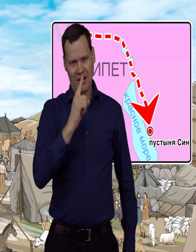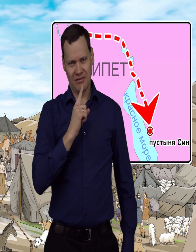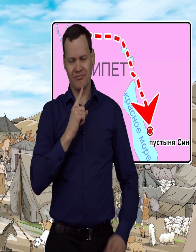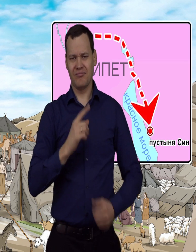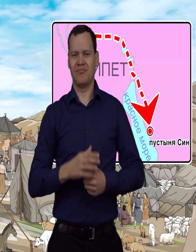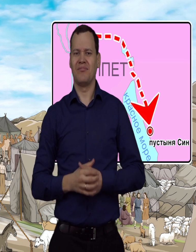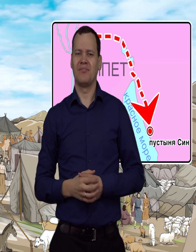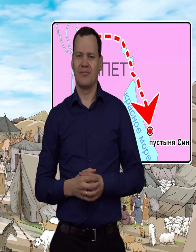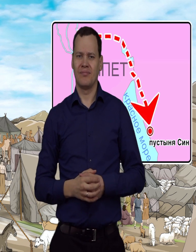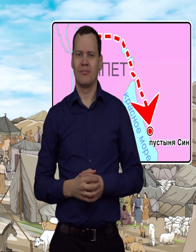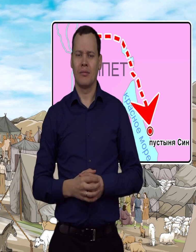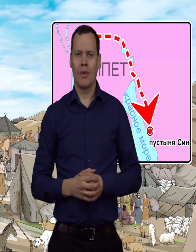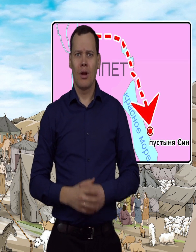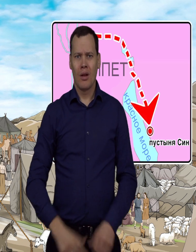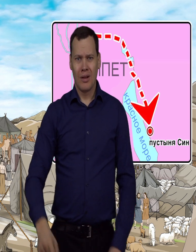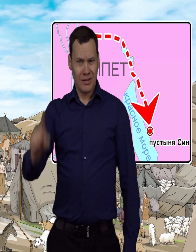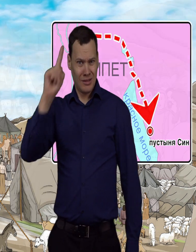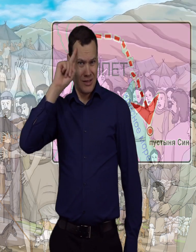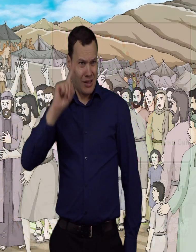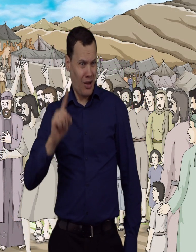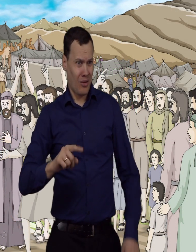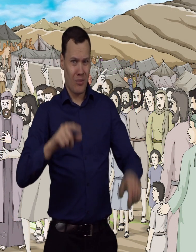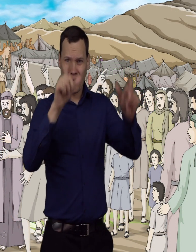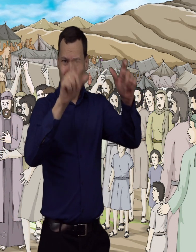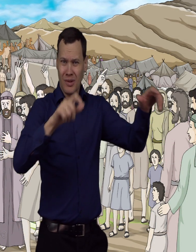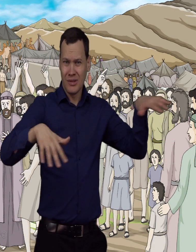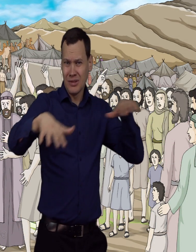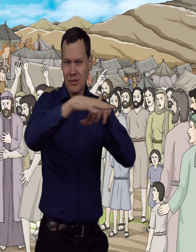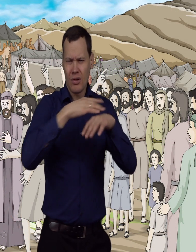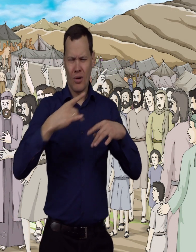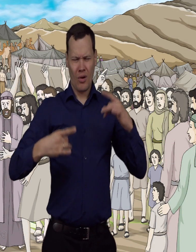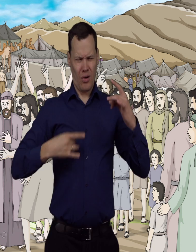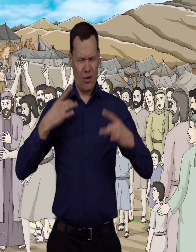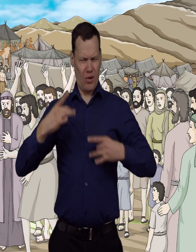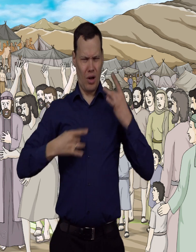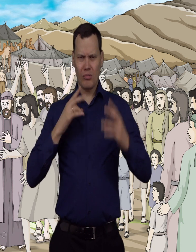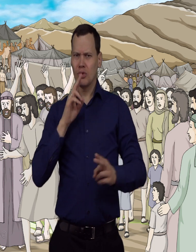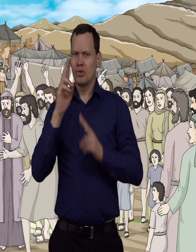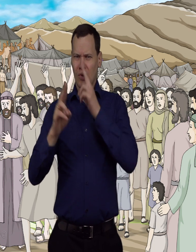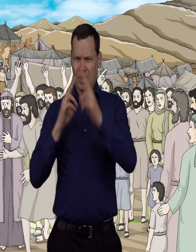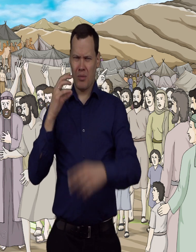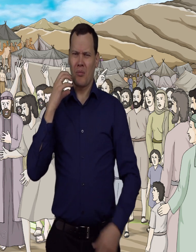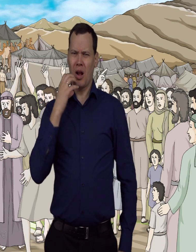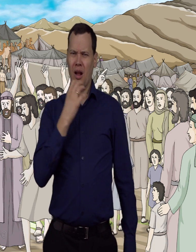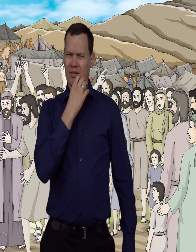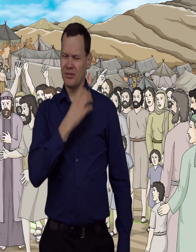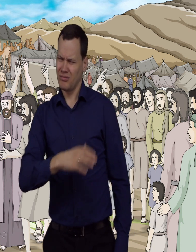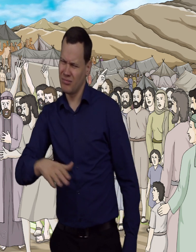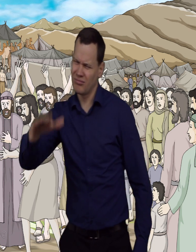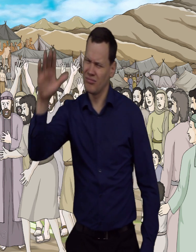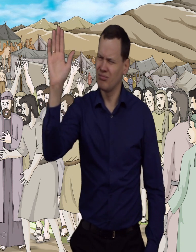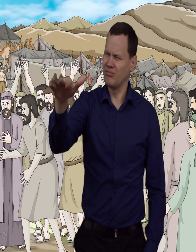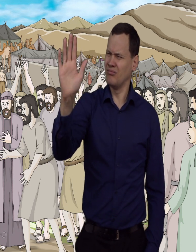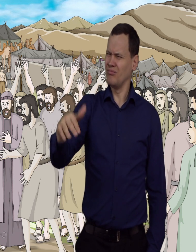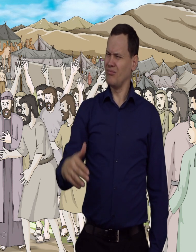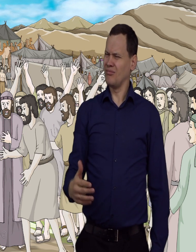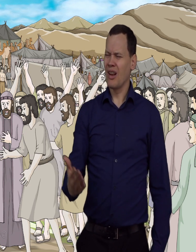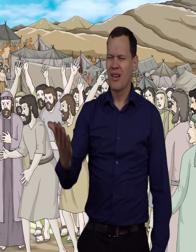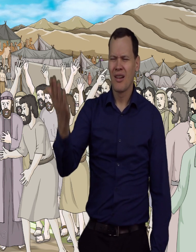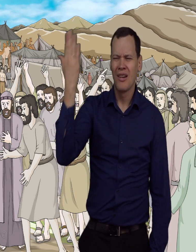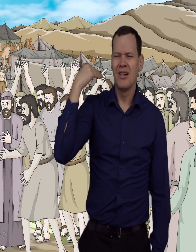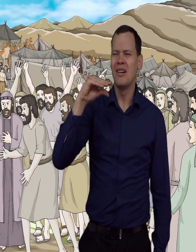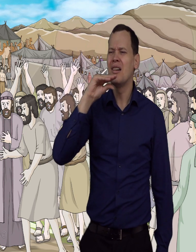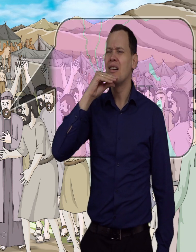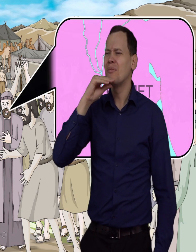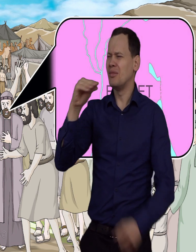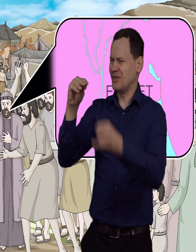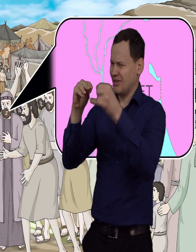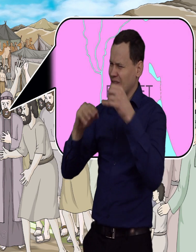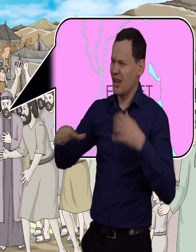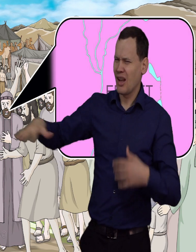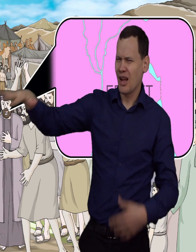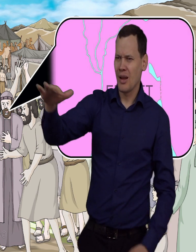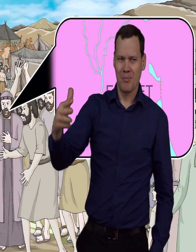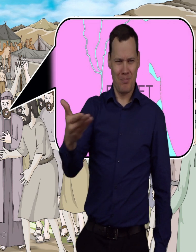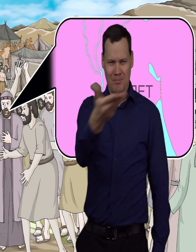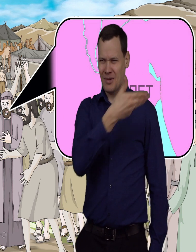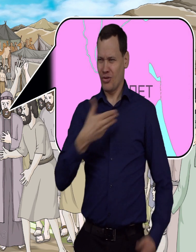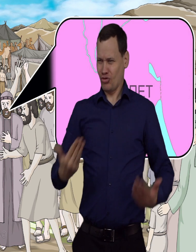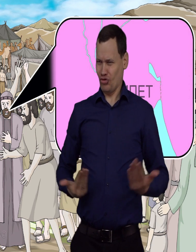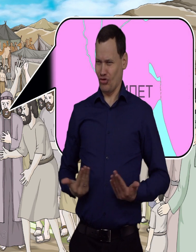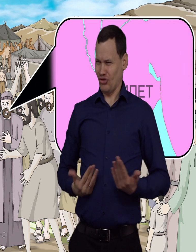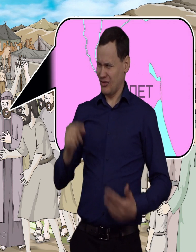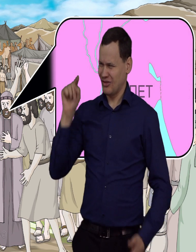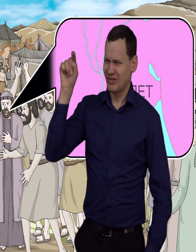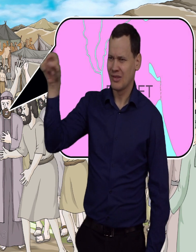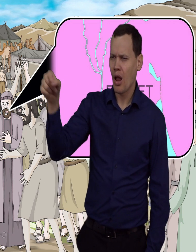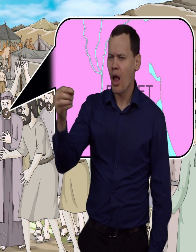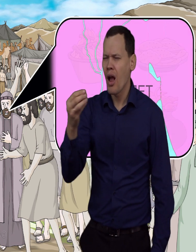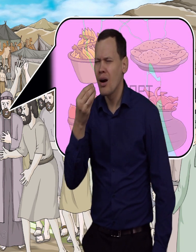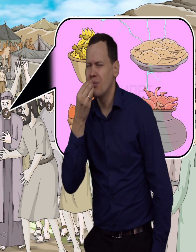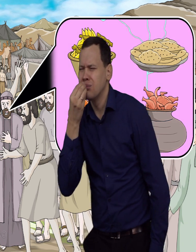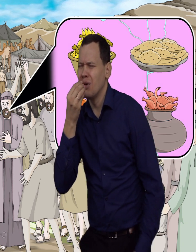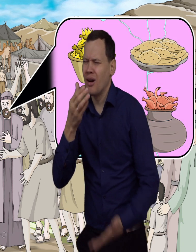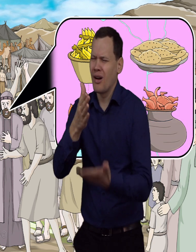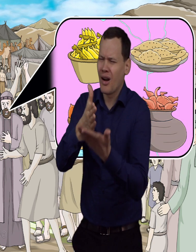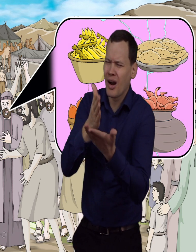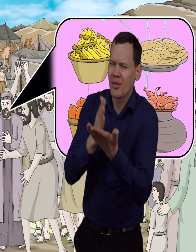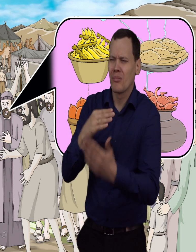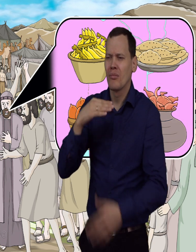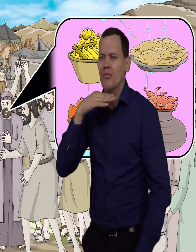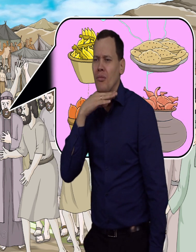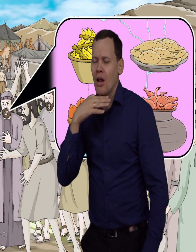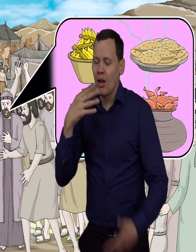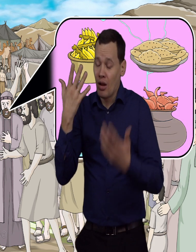And there in the desert they all grumbled against Moses and Aaron. “If only we had died by the LORD’s hand in the land of Egypt!” they said.